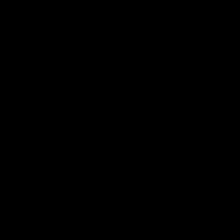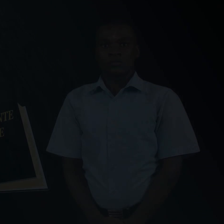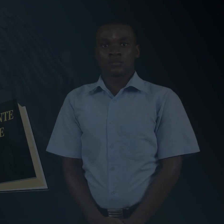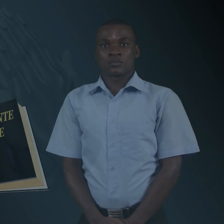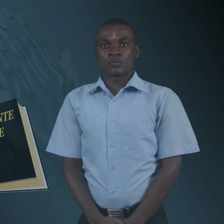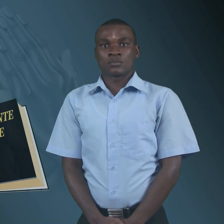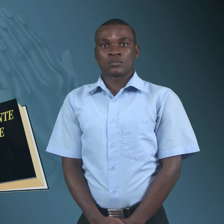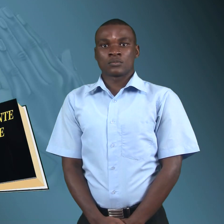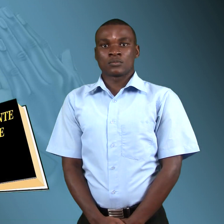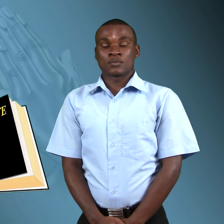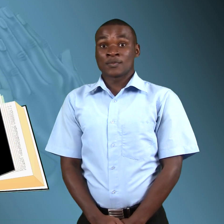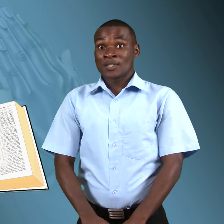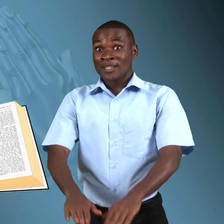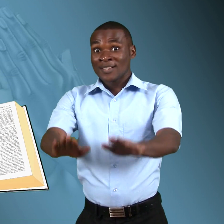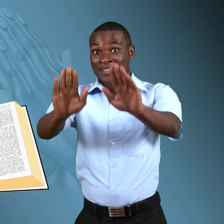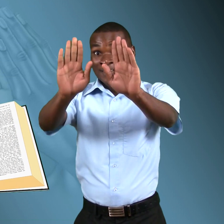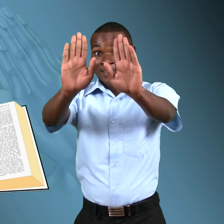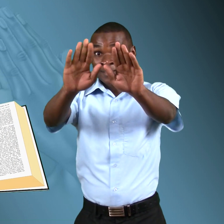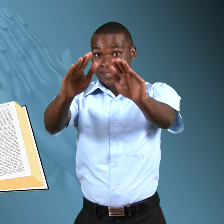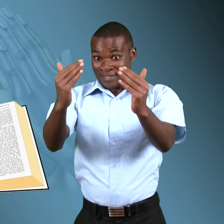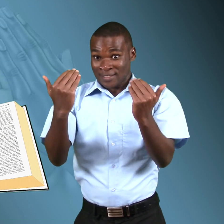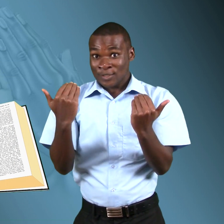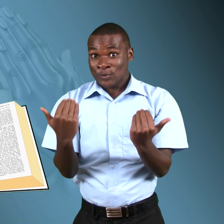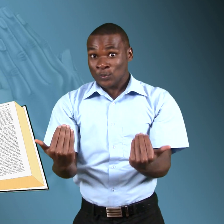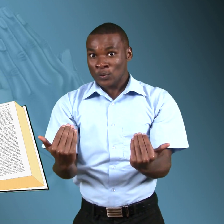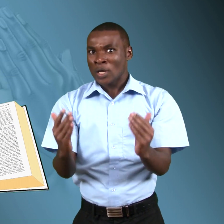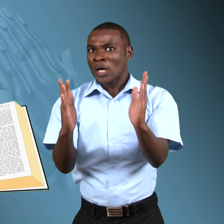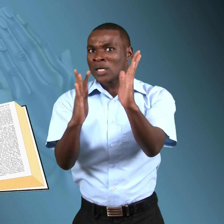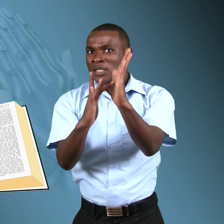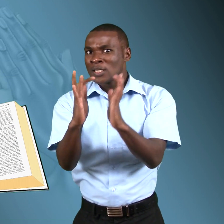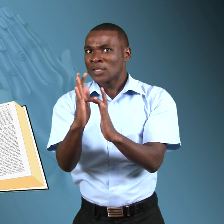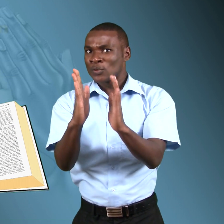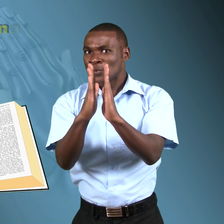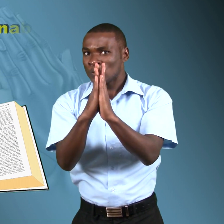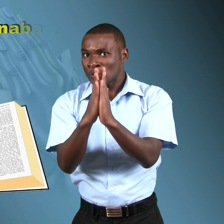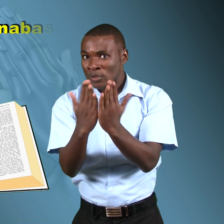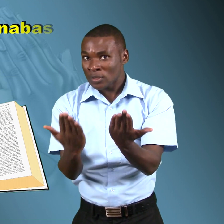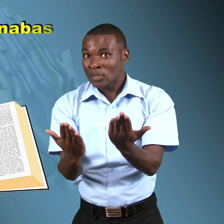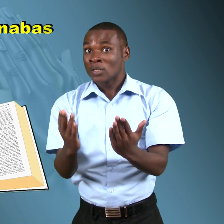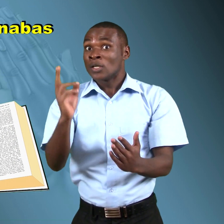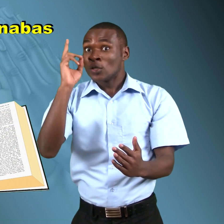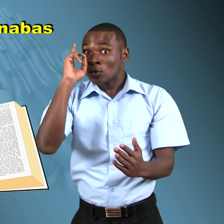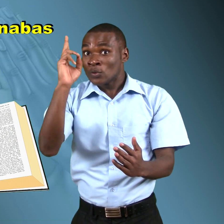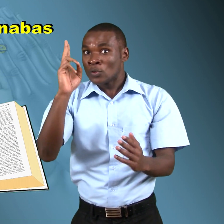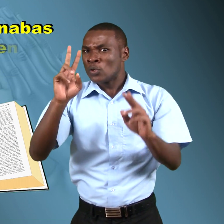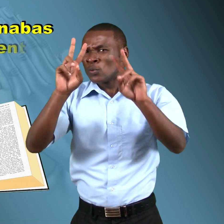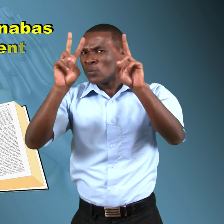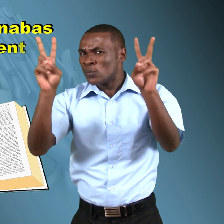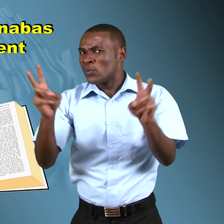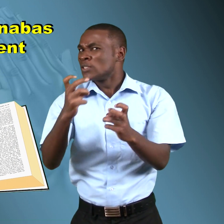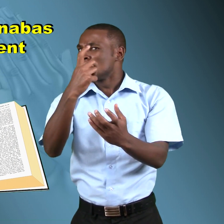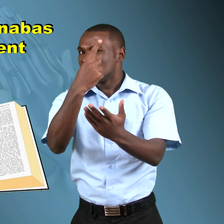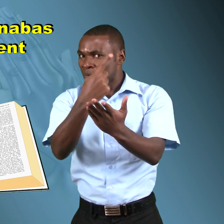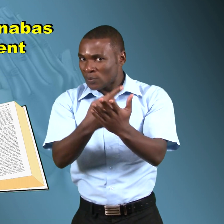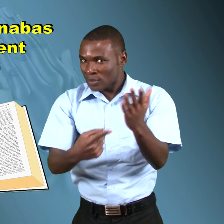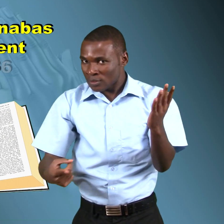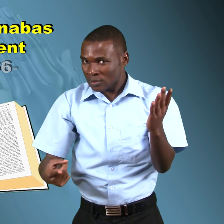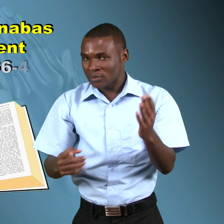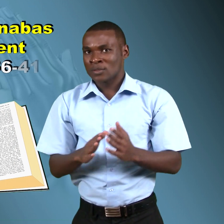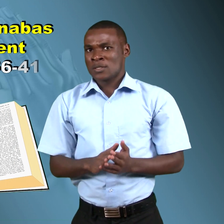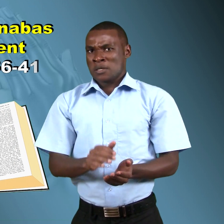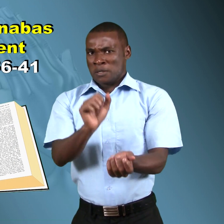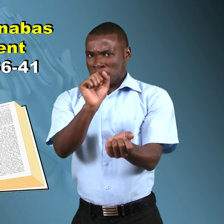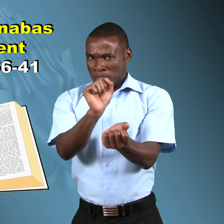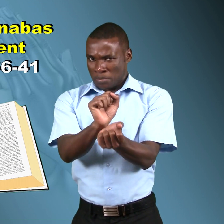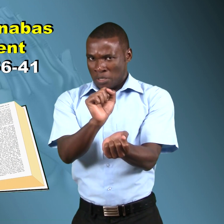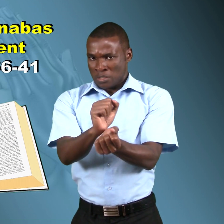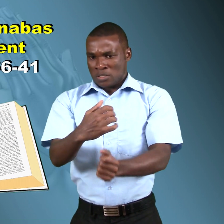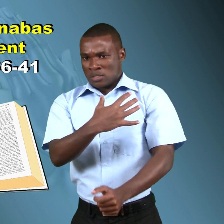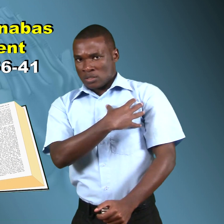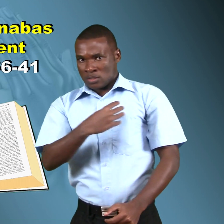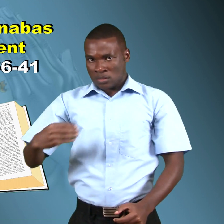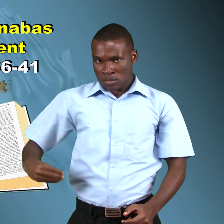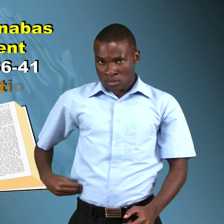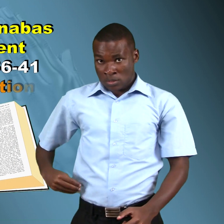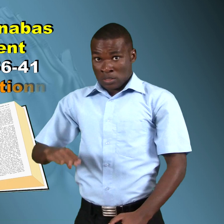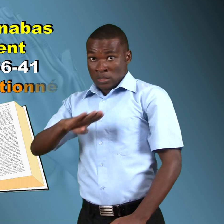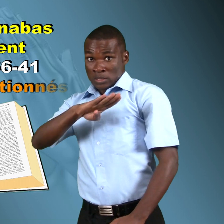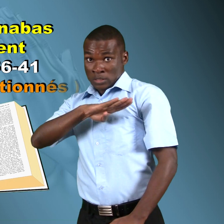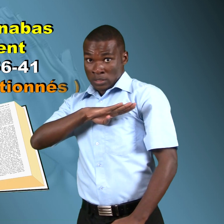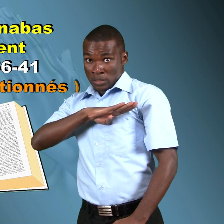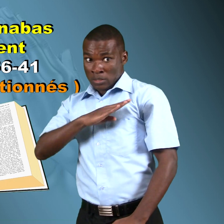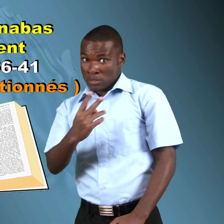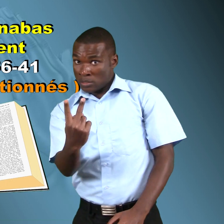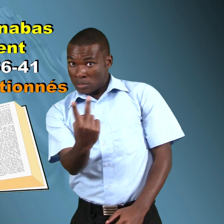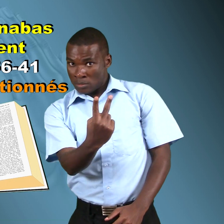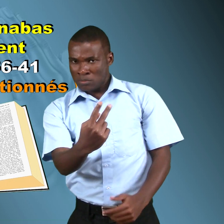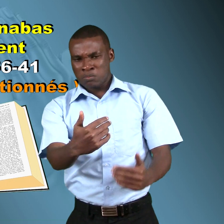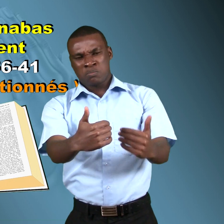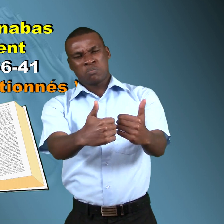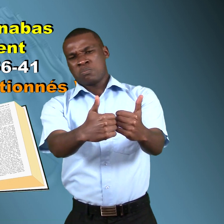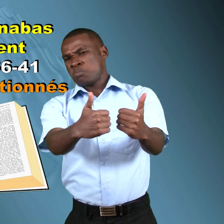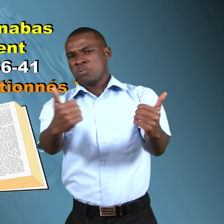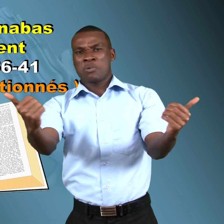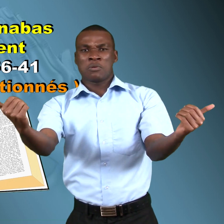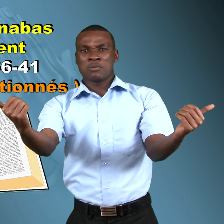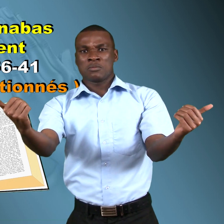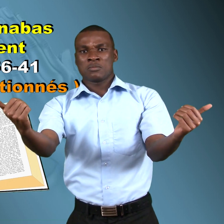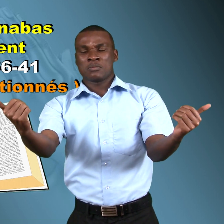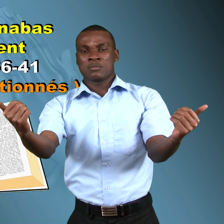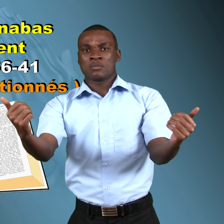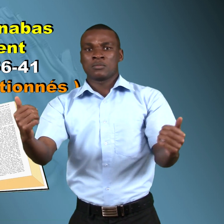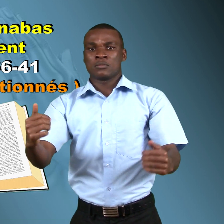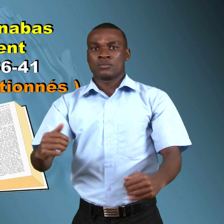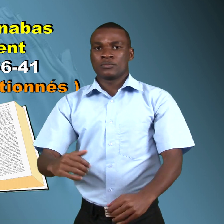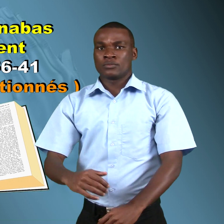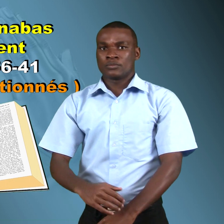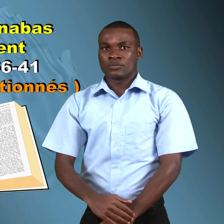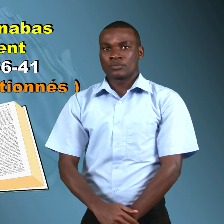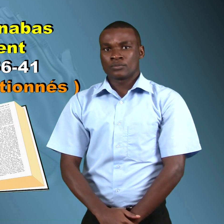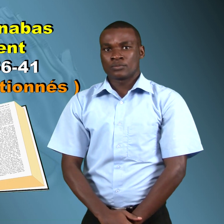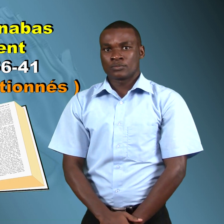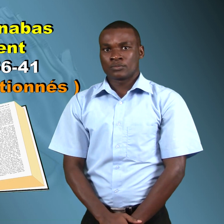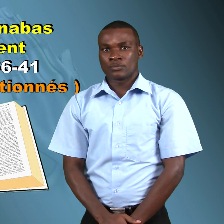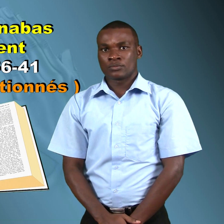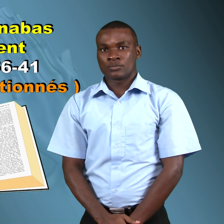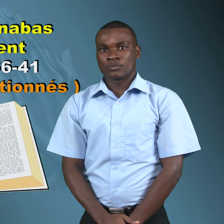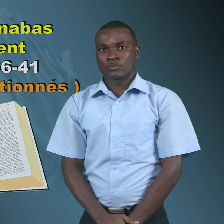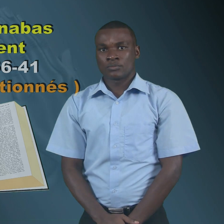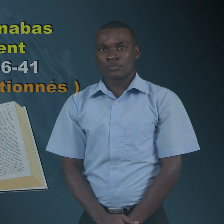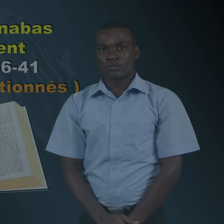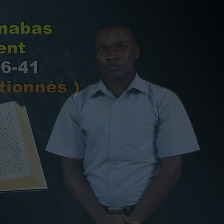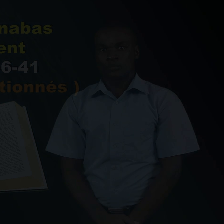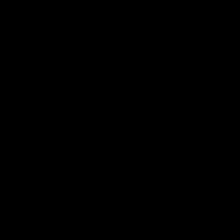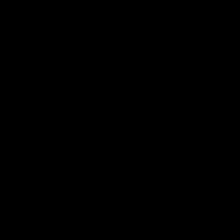Paul and Barnabas separate